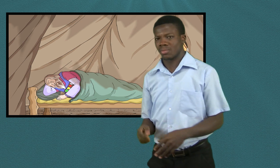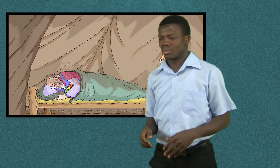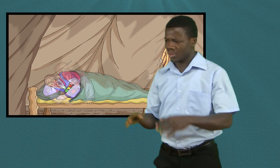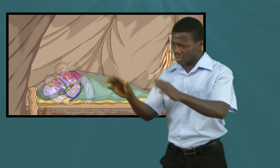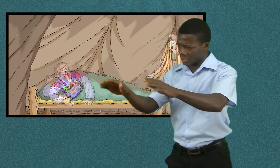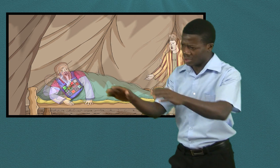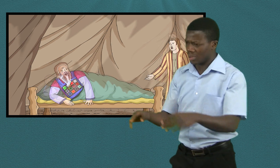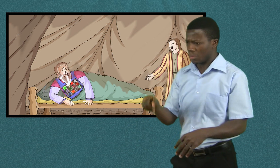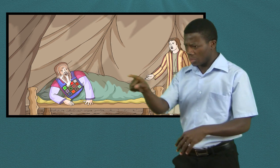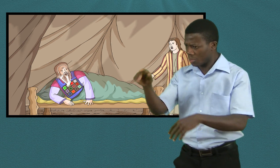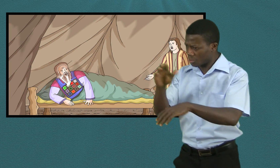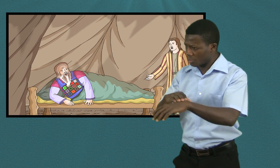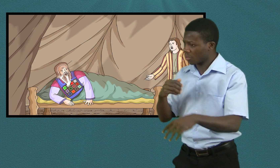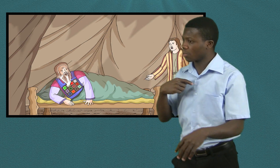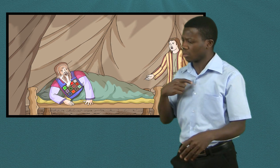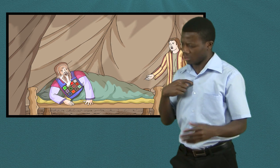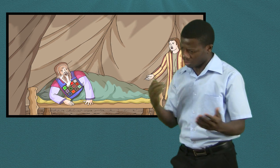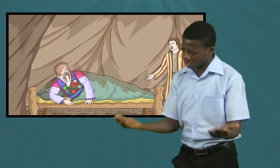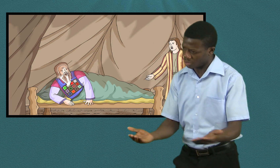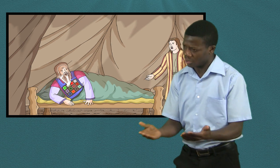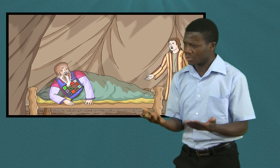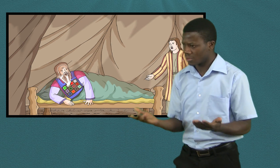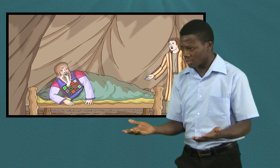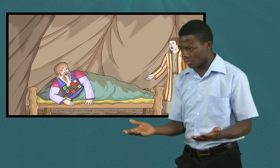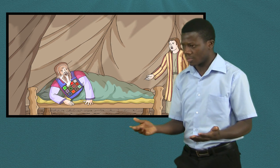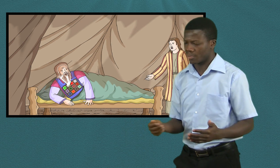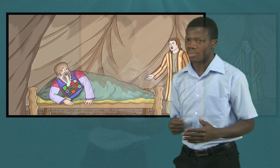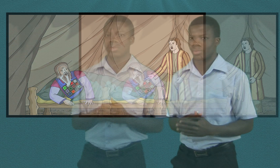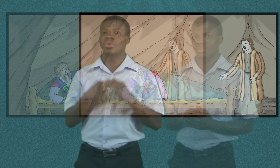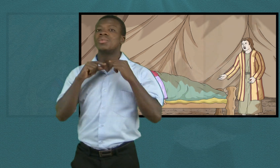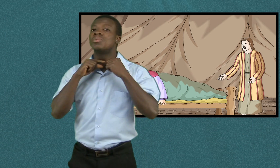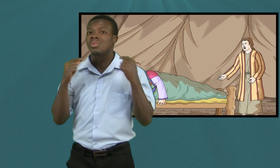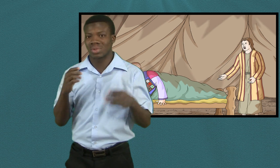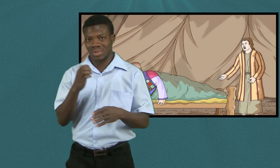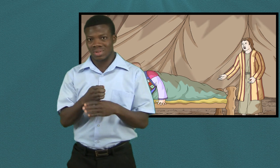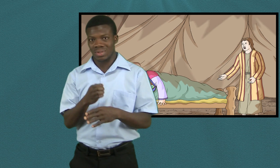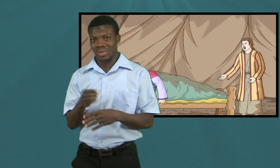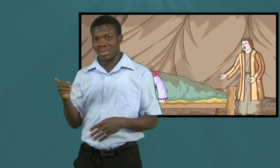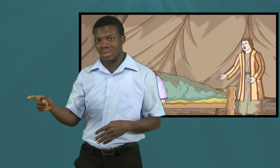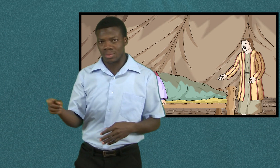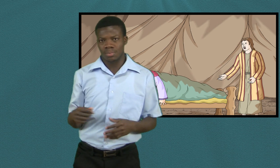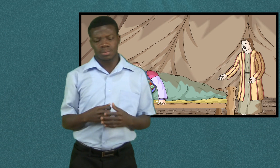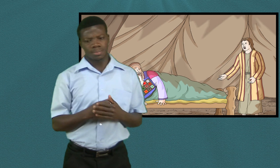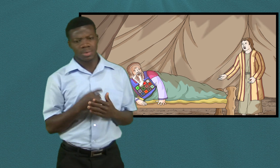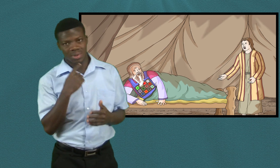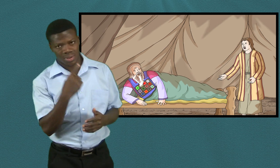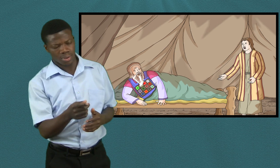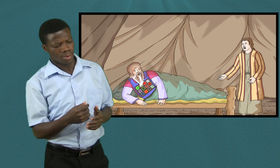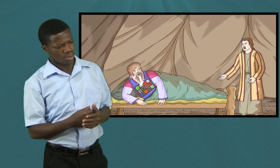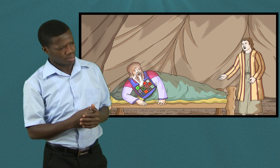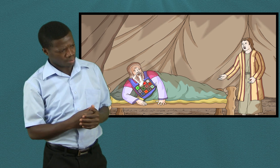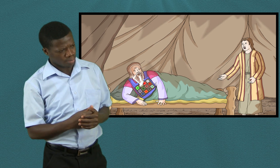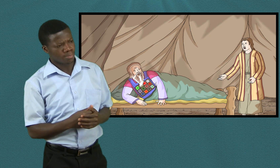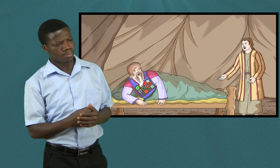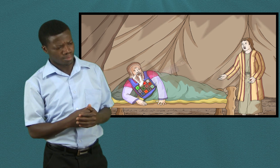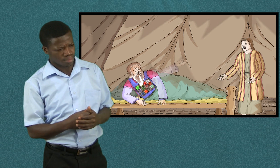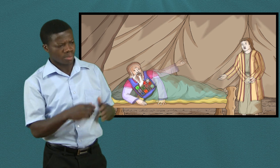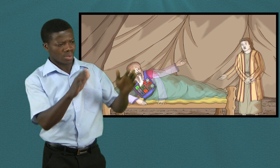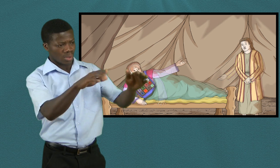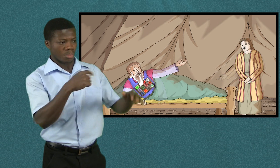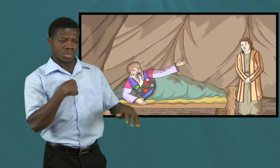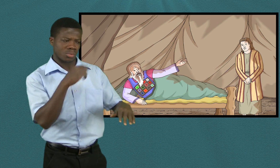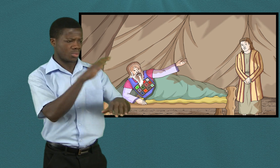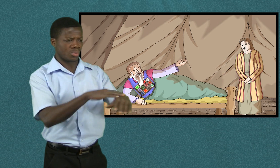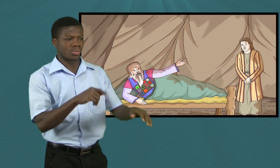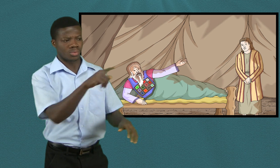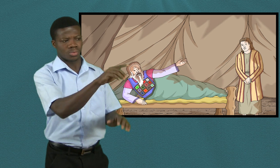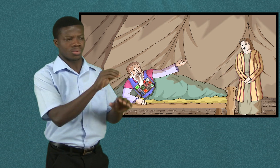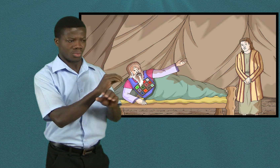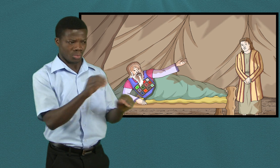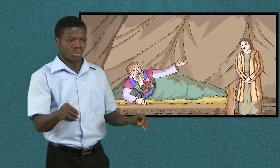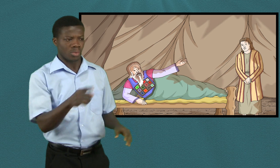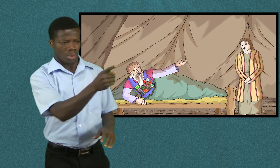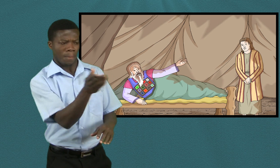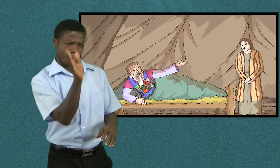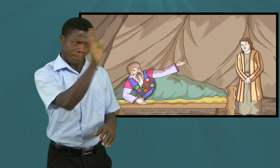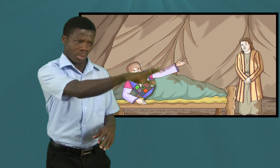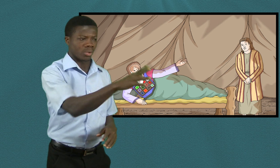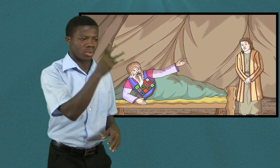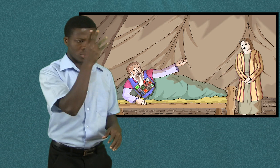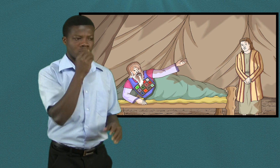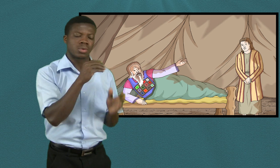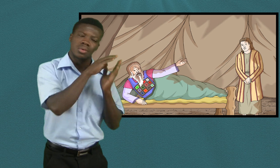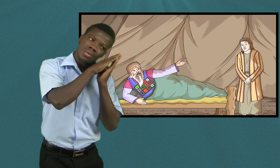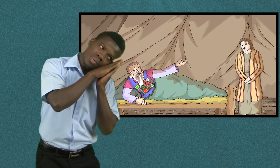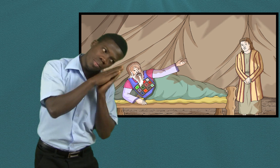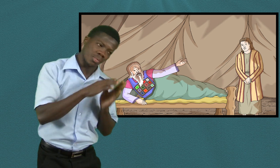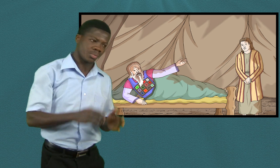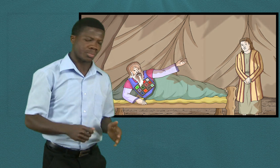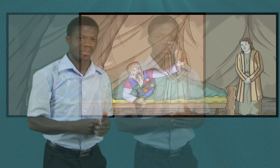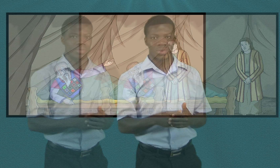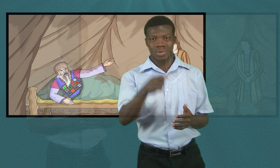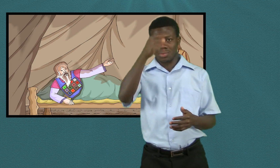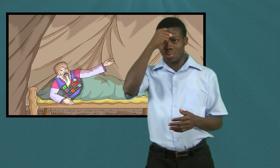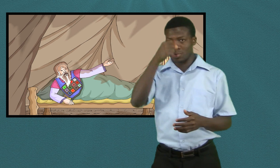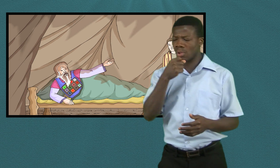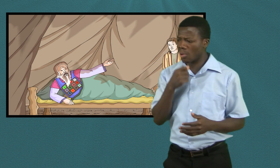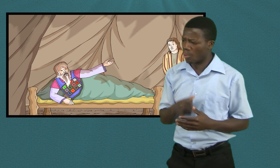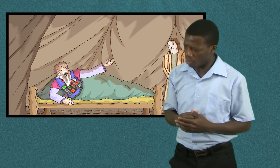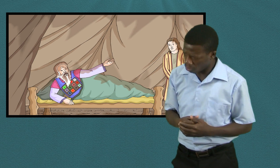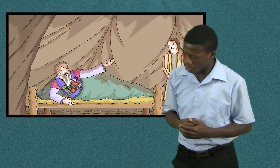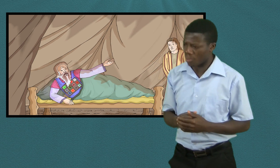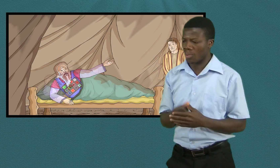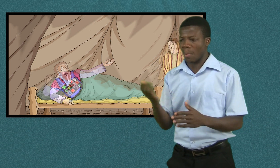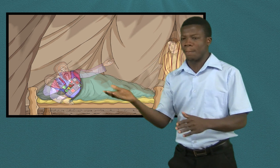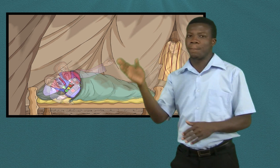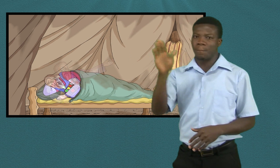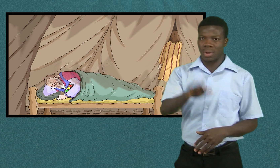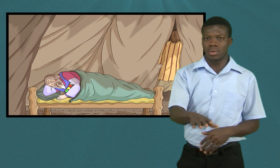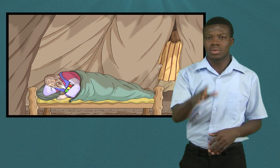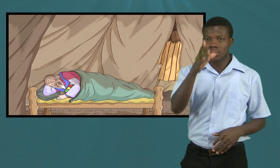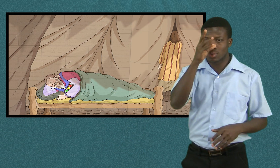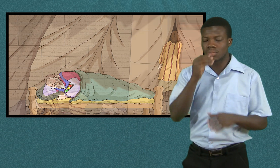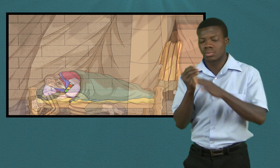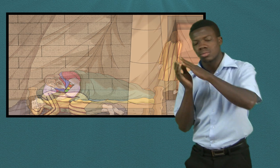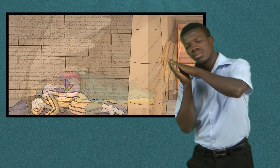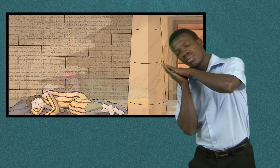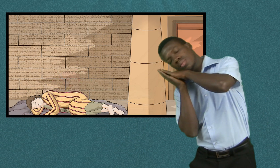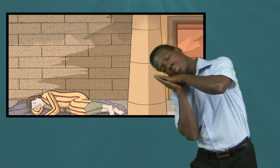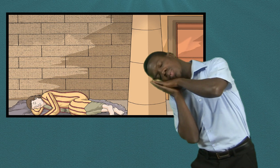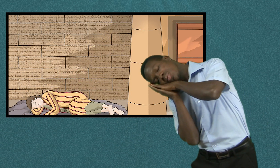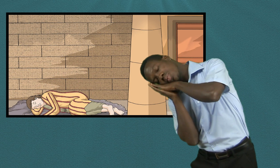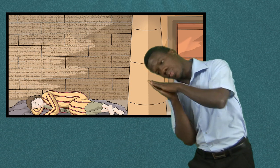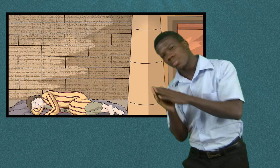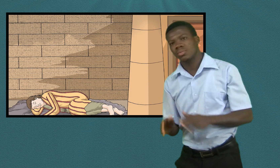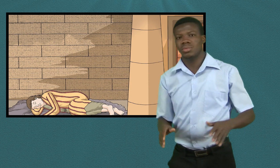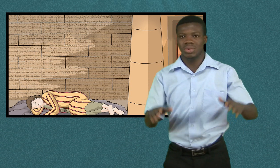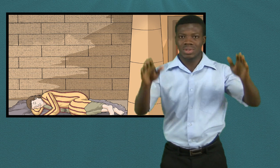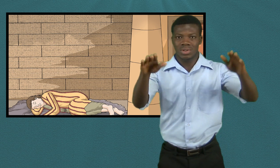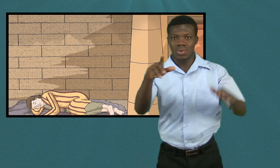“My son, I did not call,” Eli replied. “Go back and lie down.”